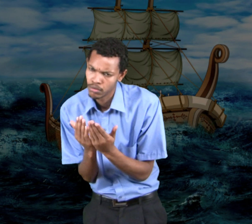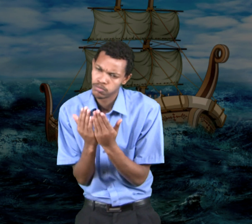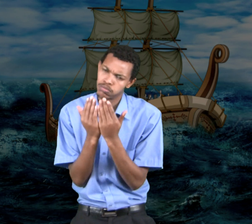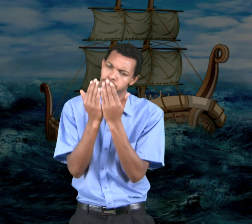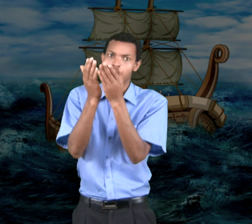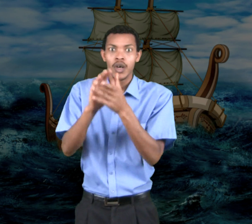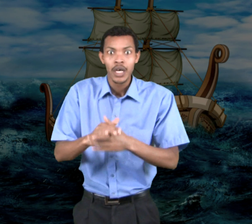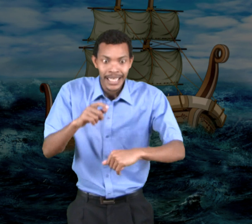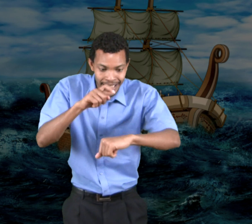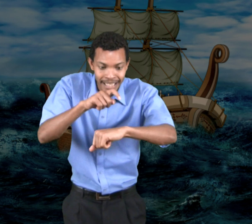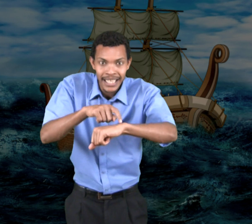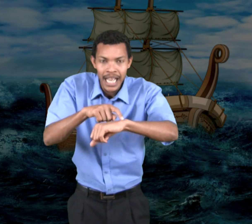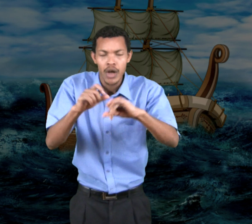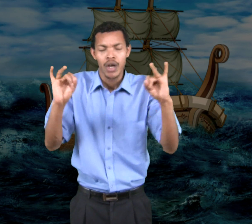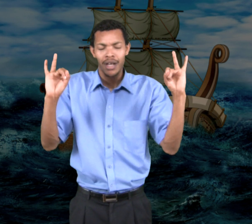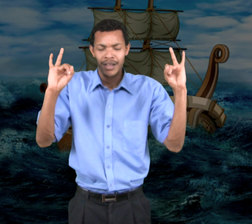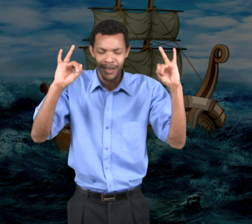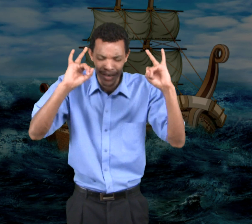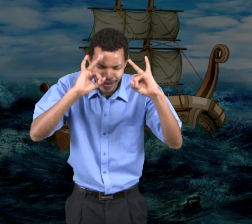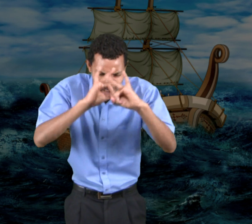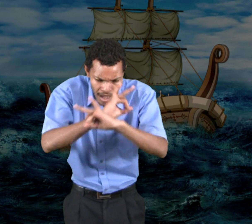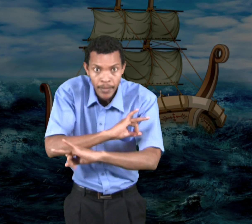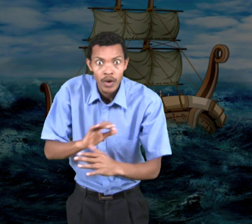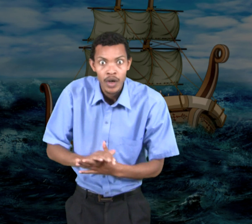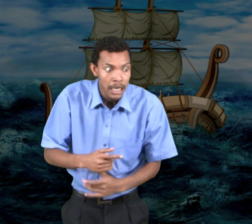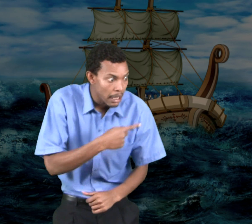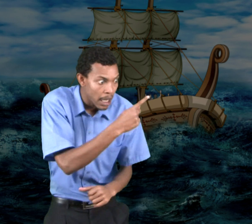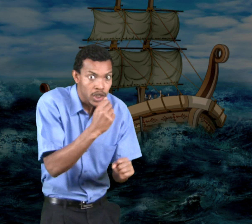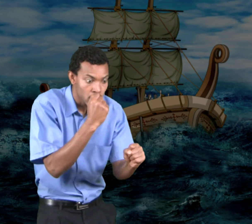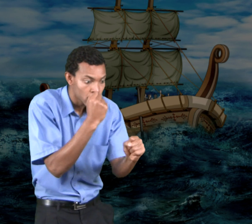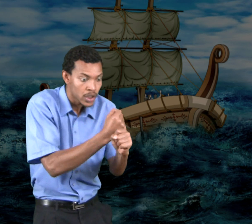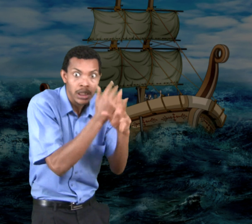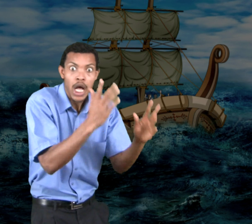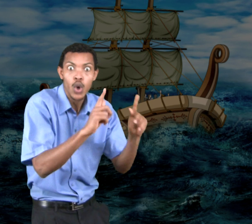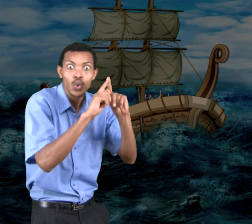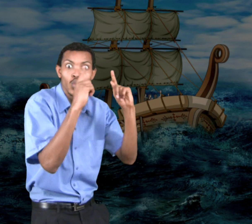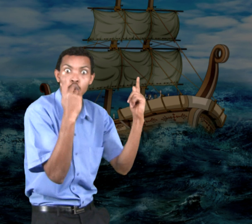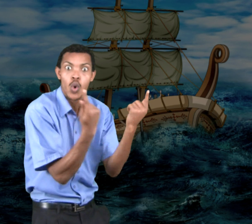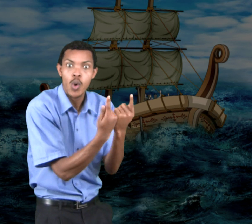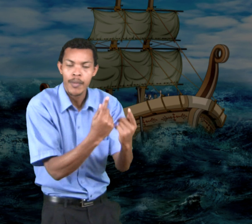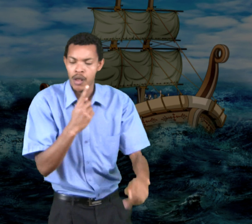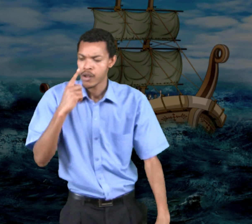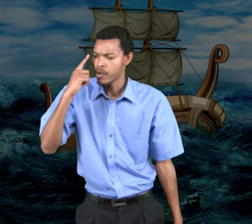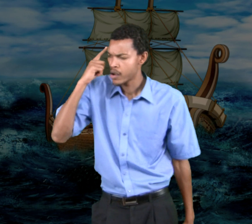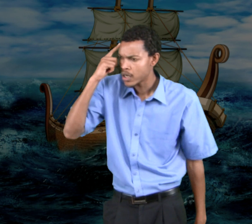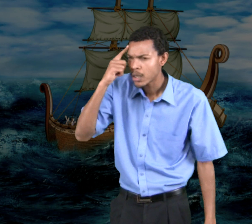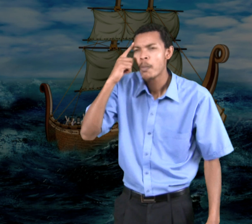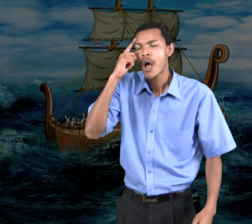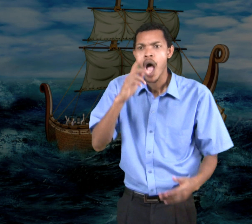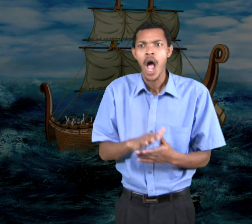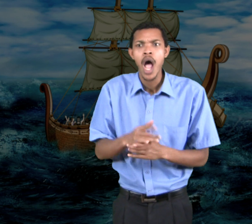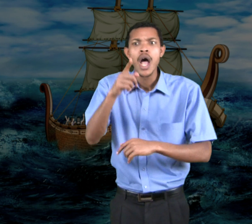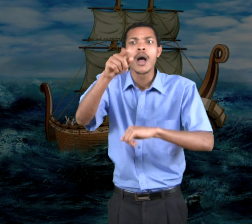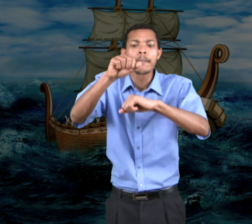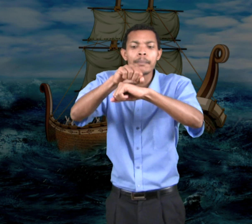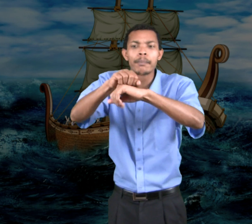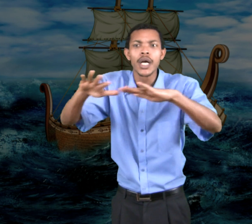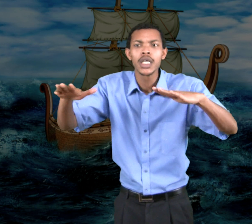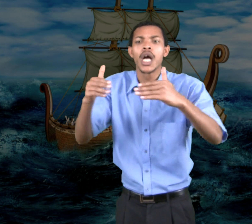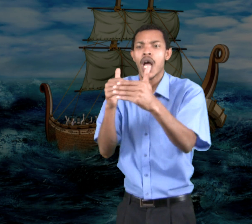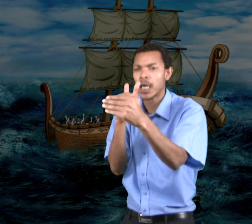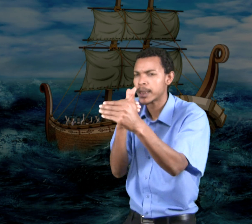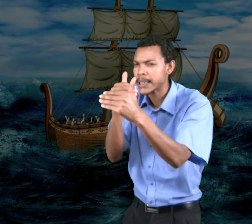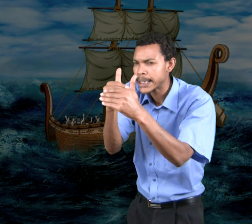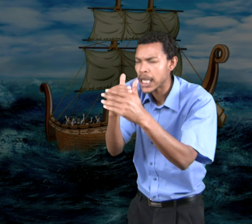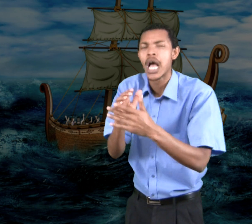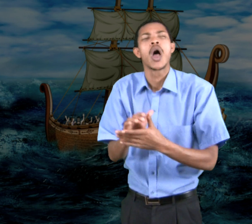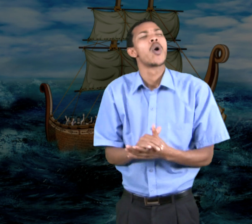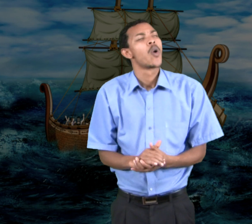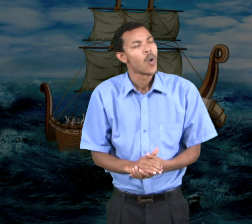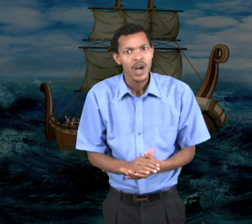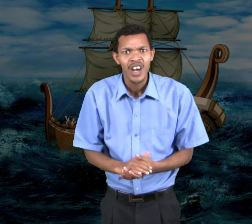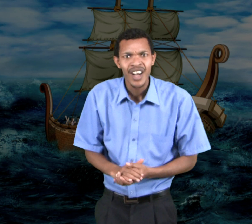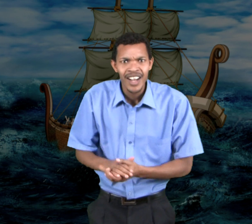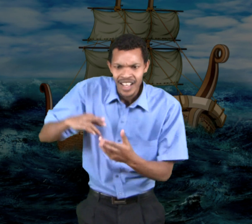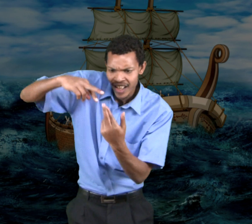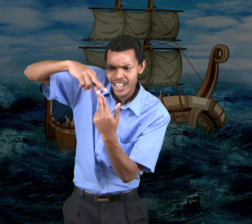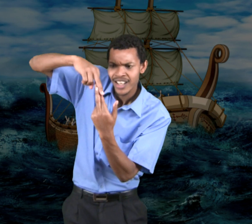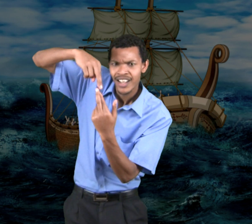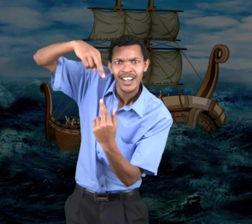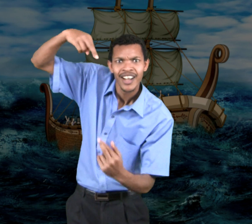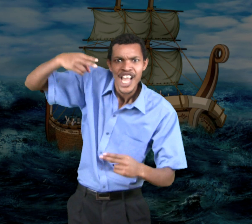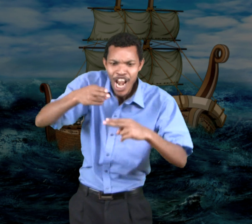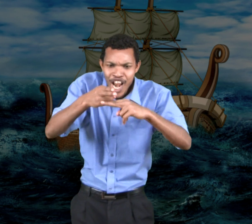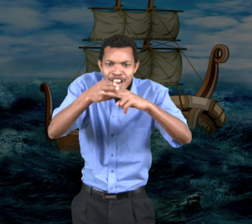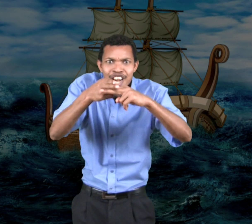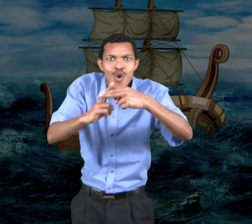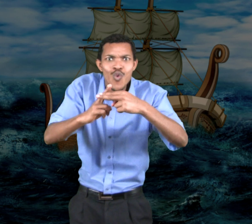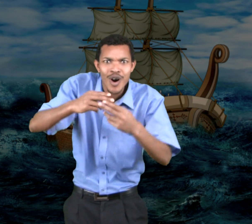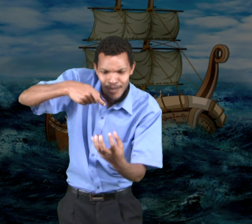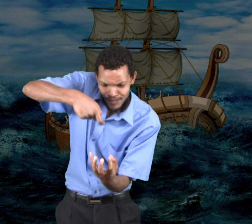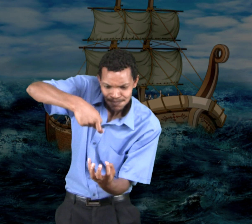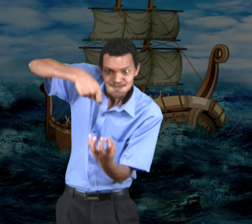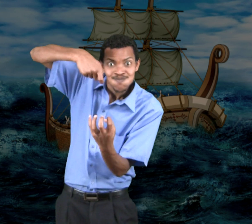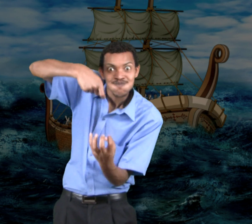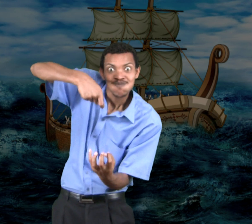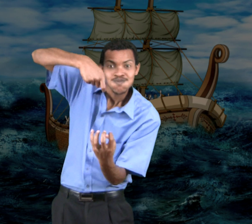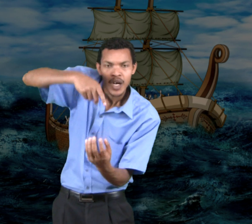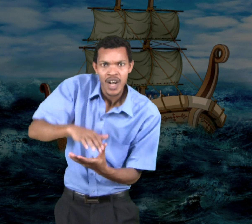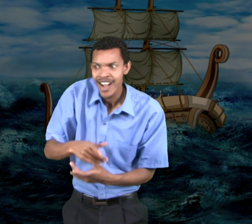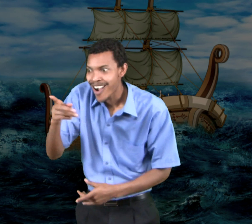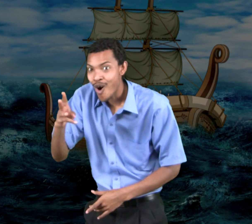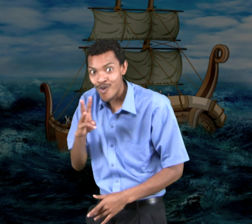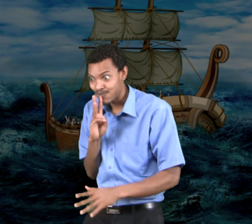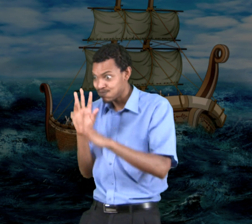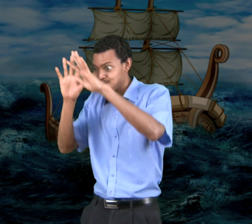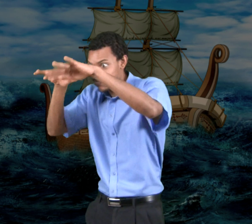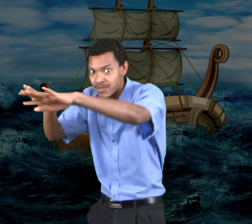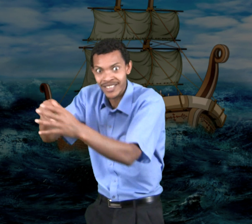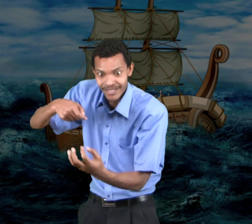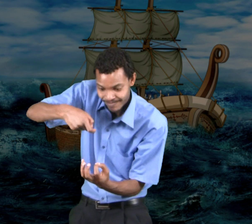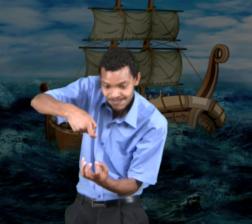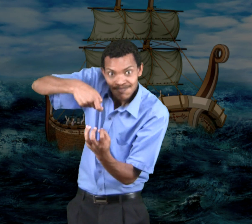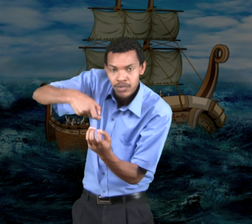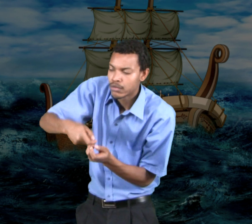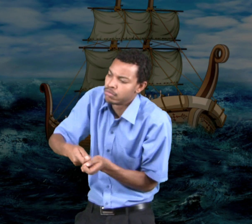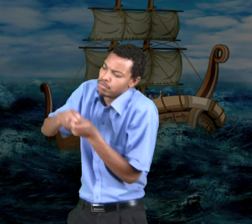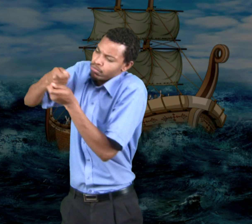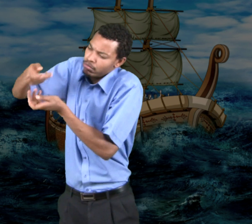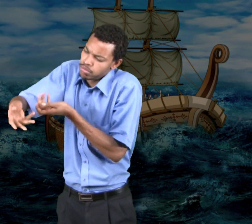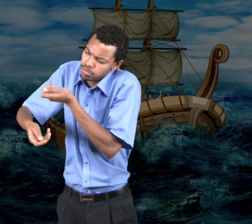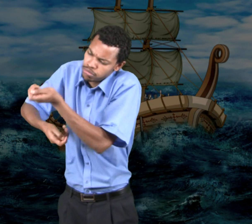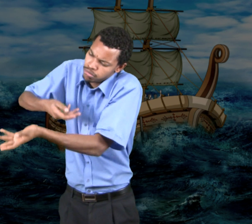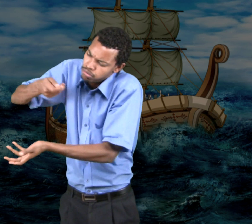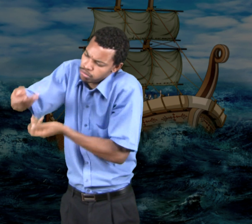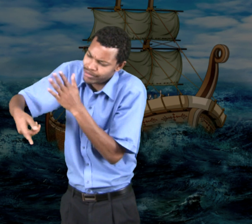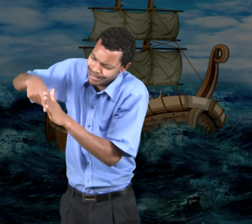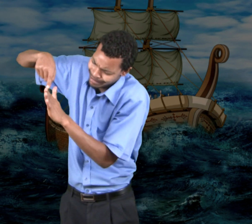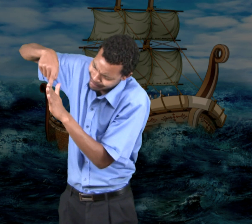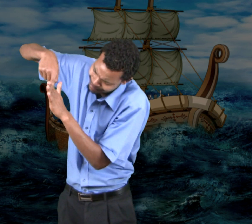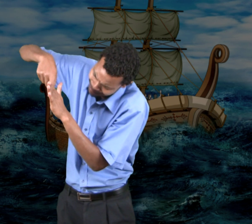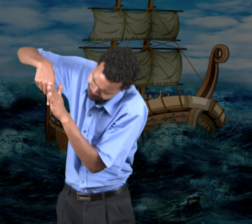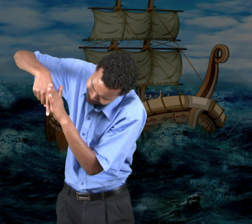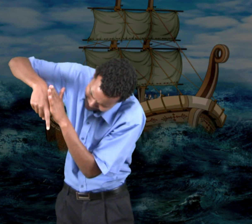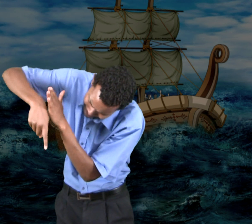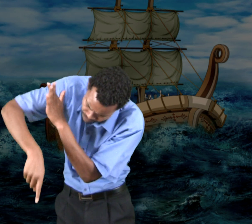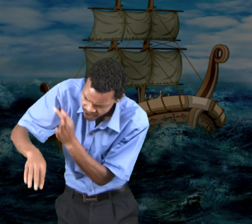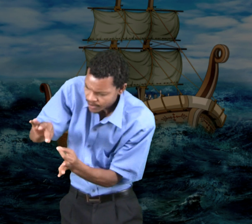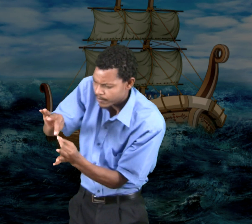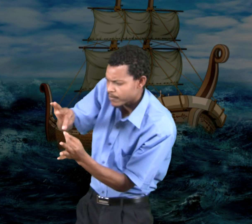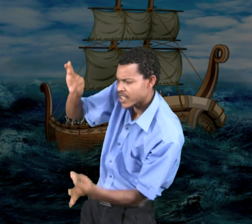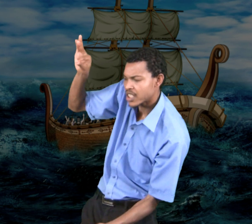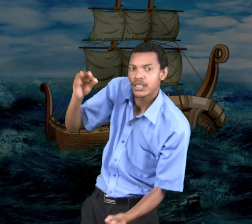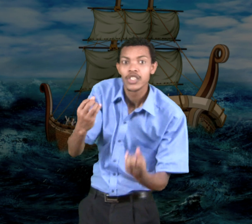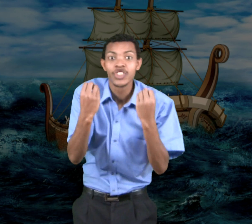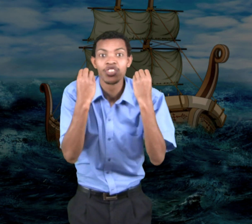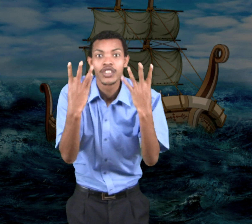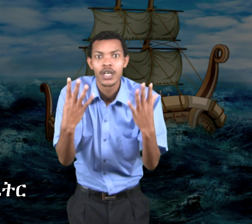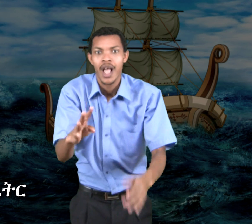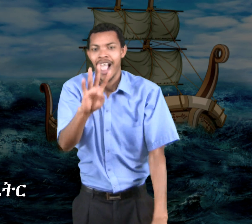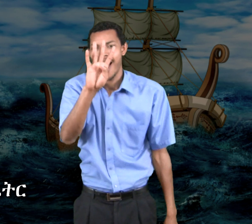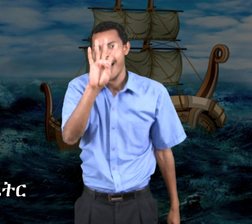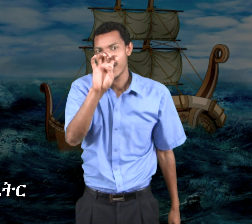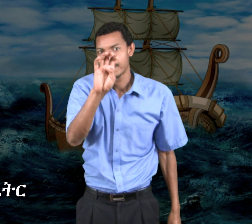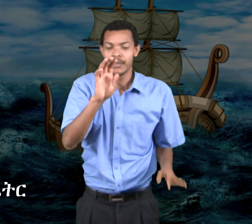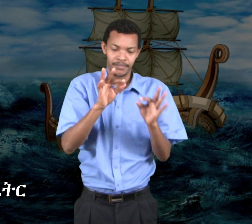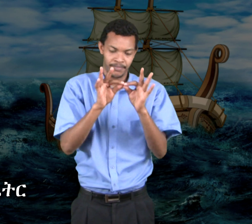About midnight the sailors sensed they were approaching land.